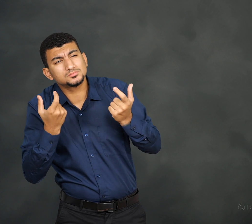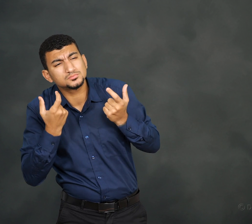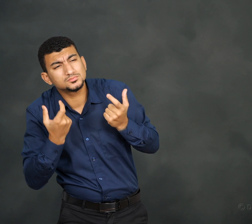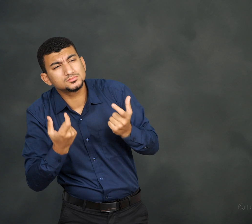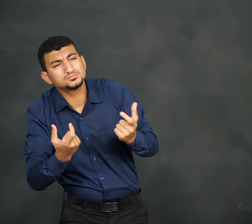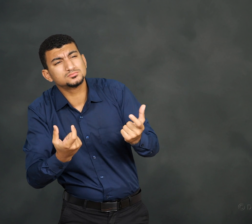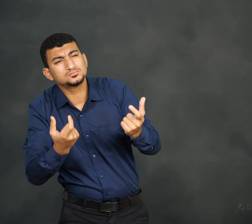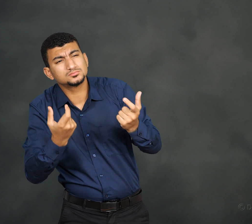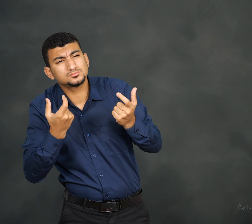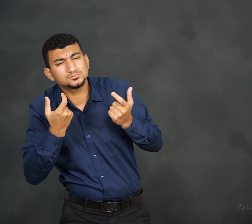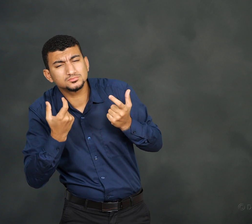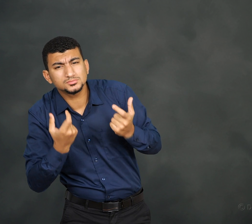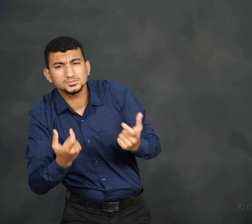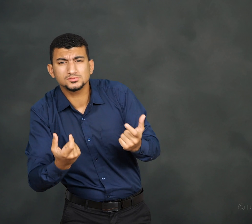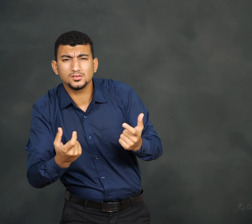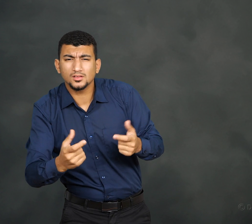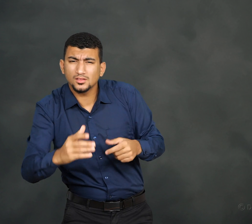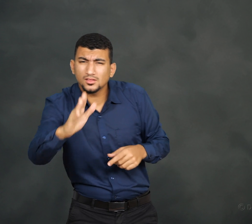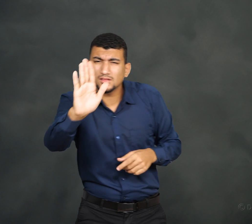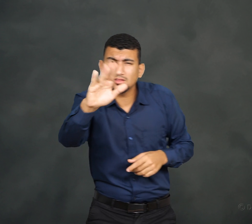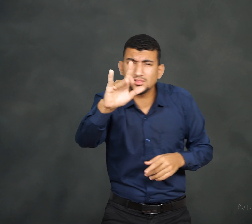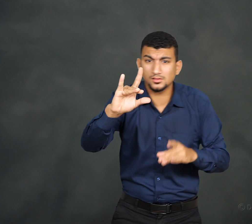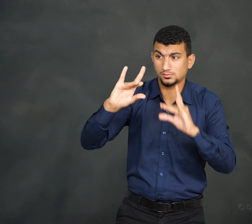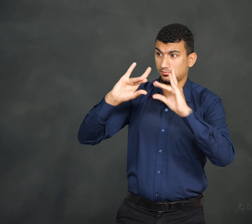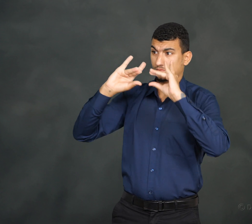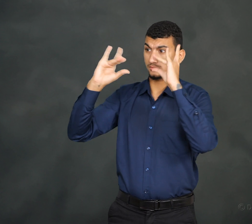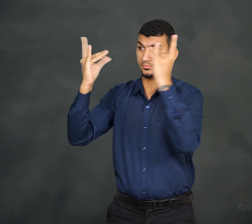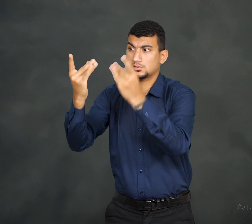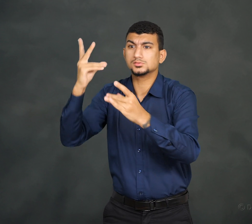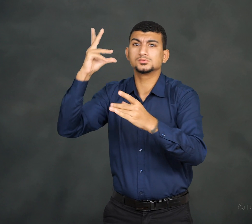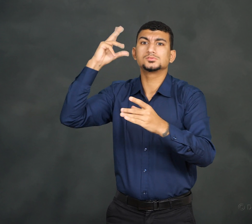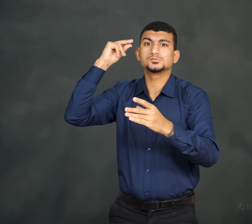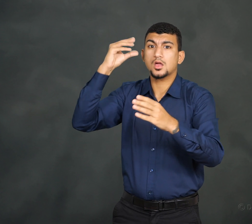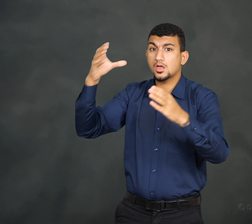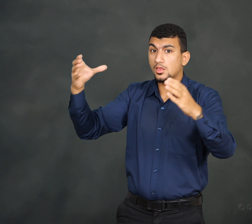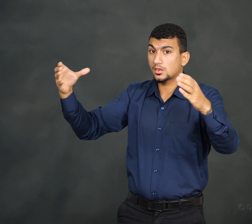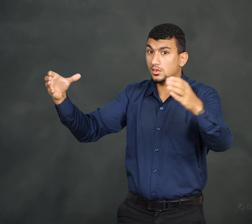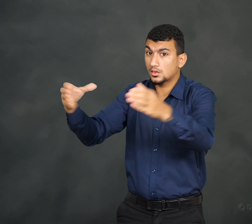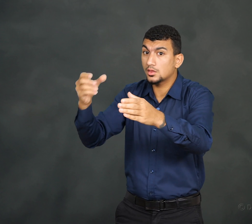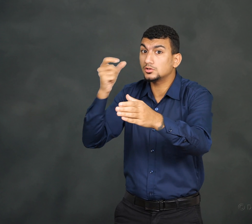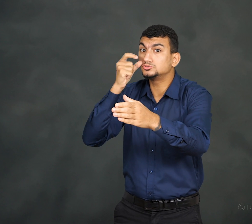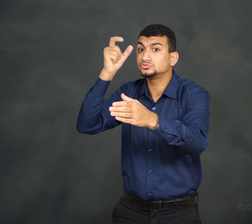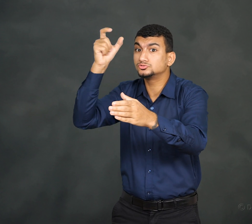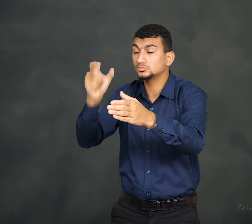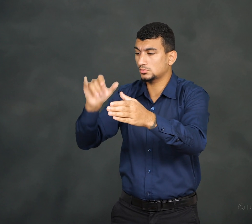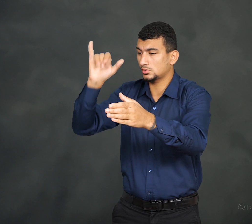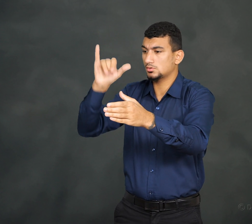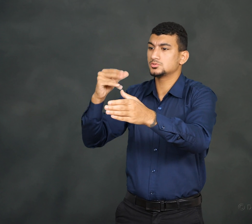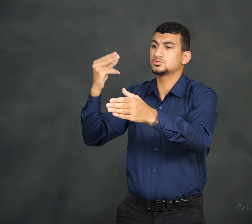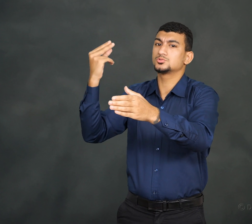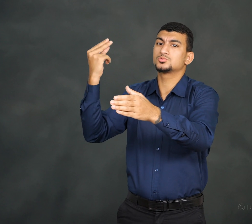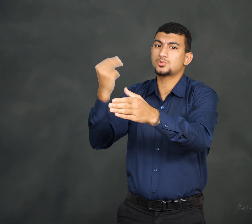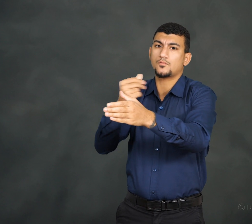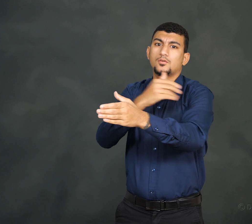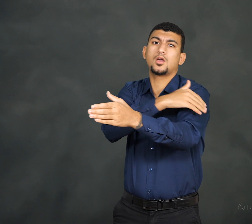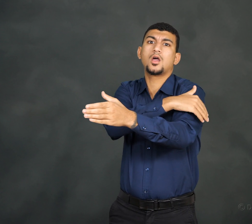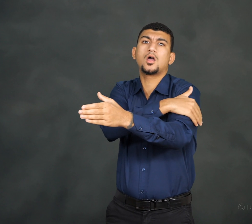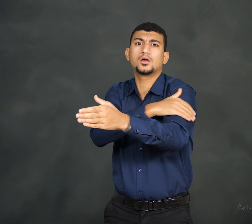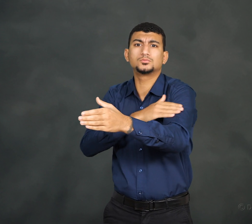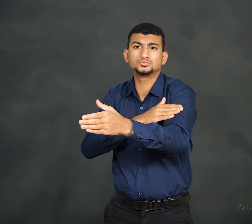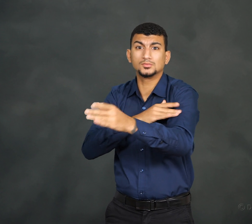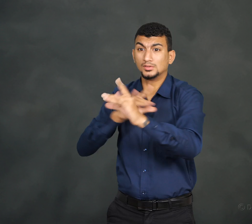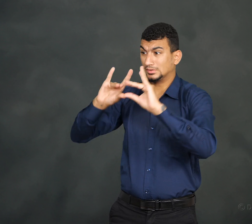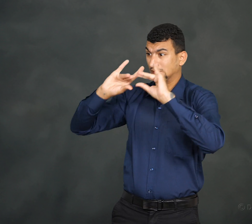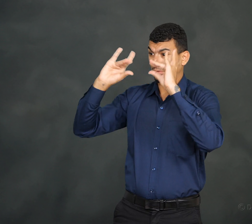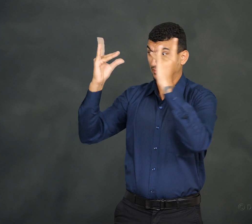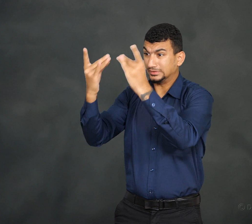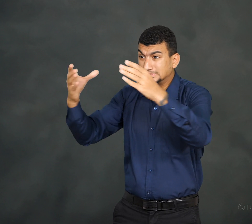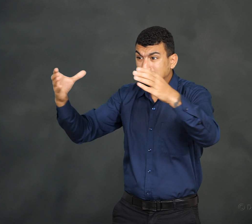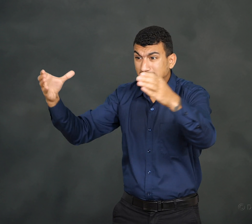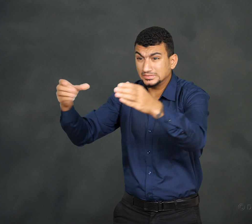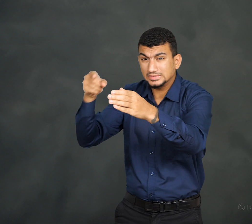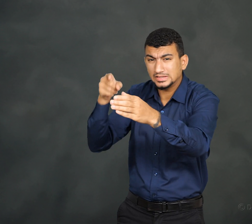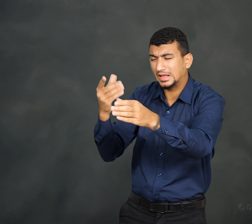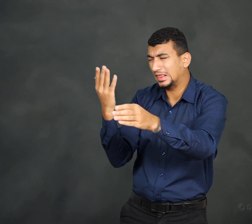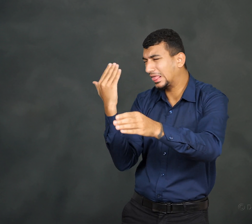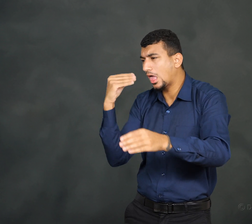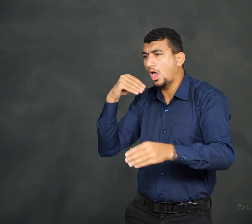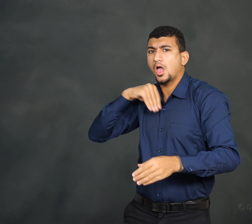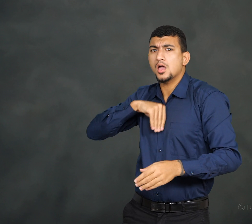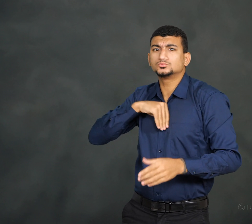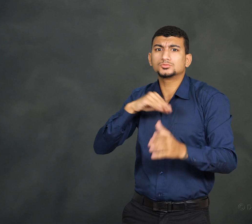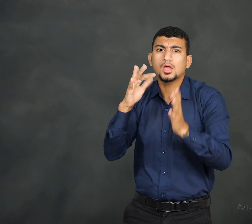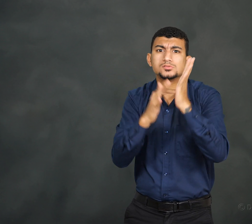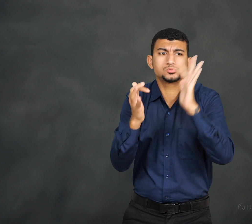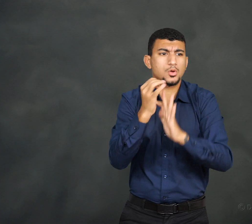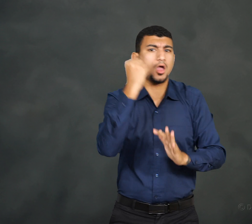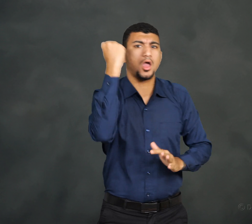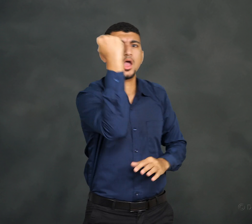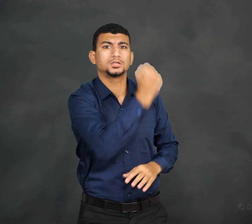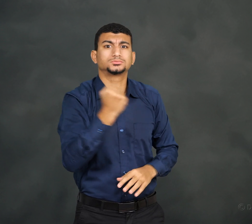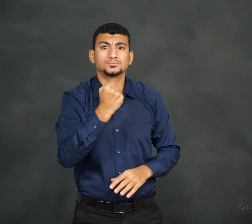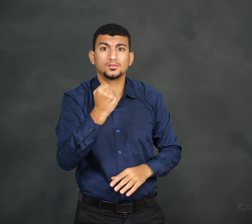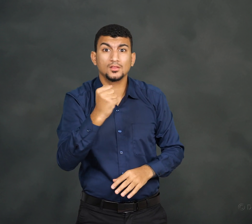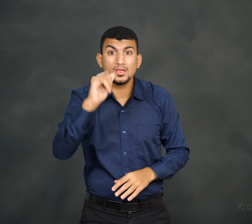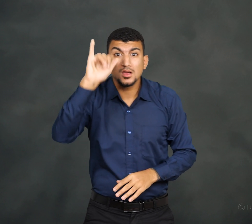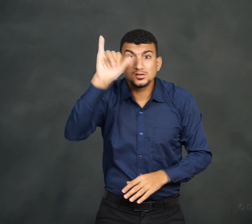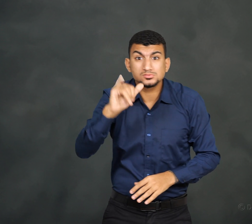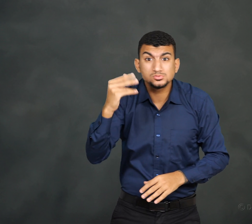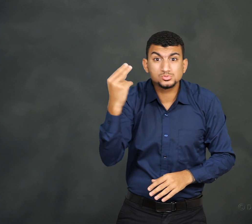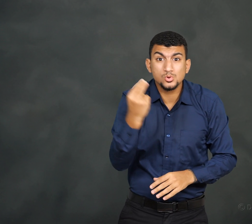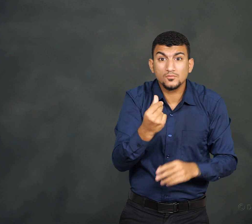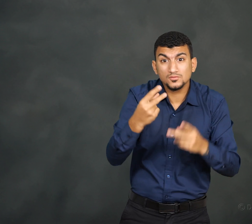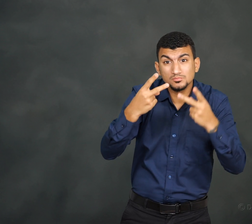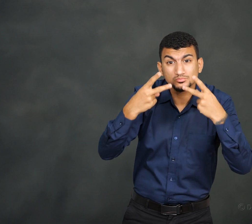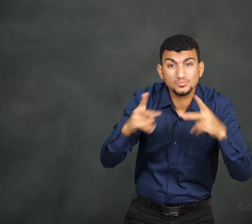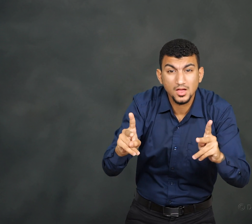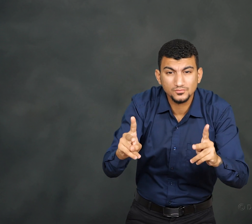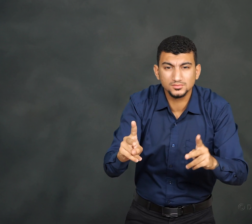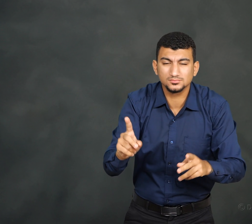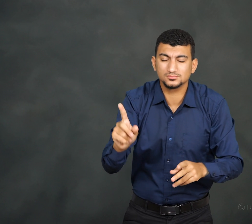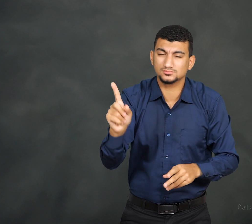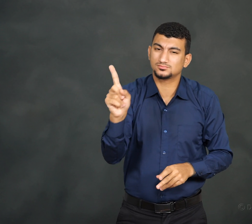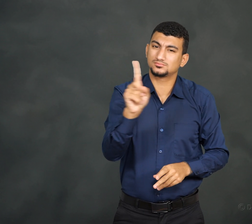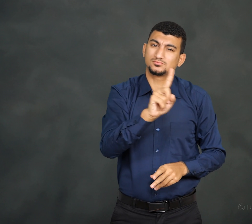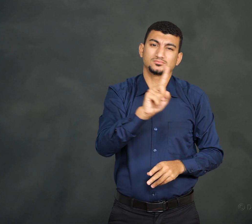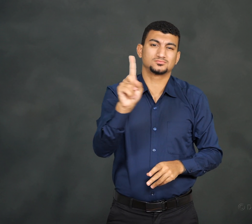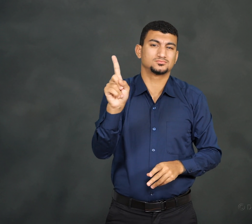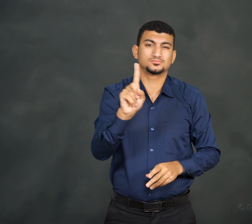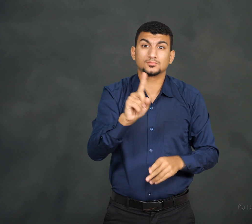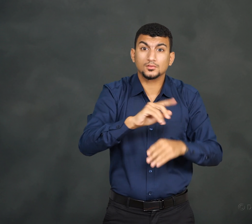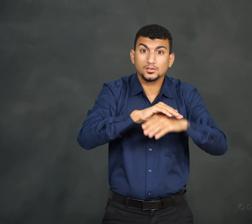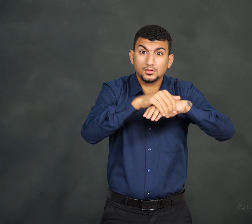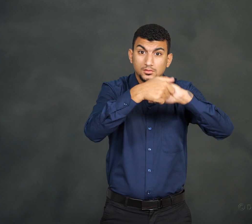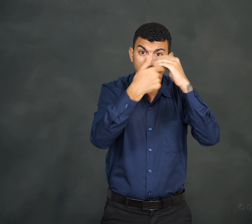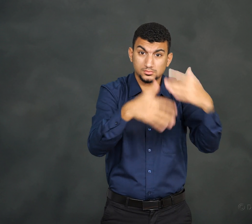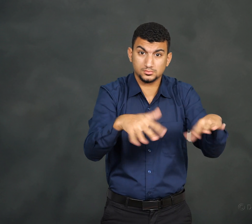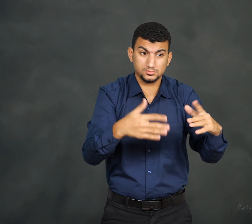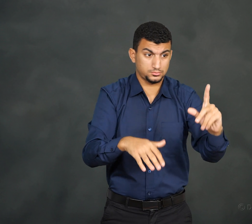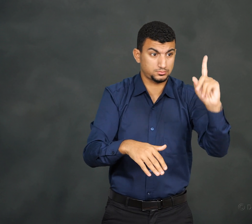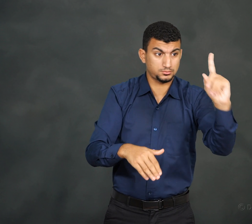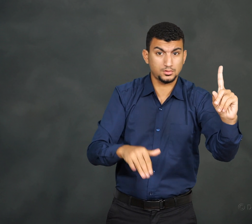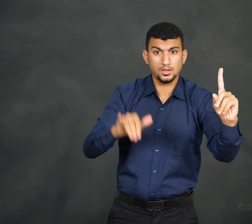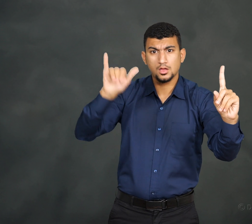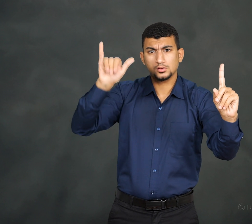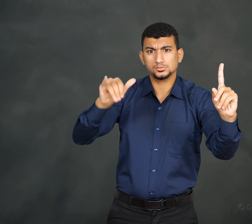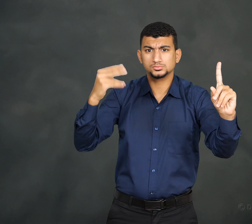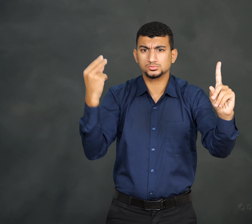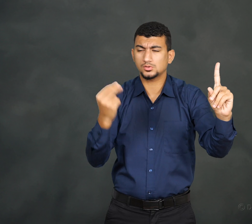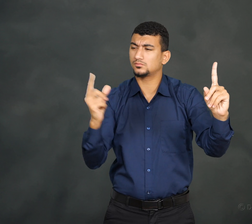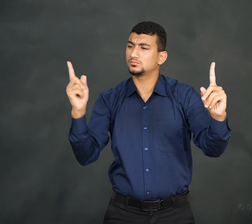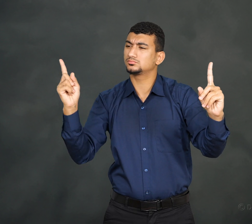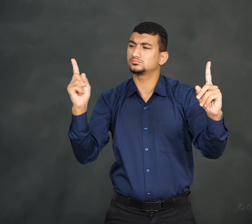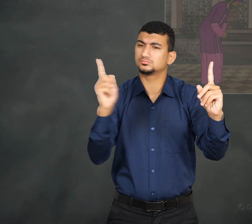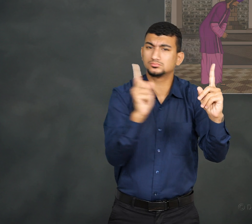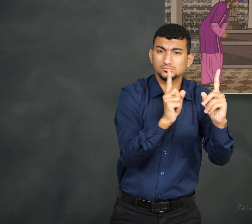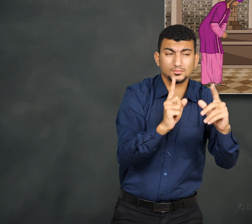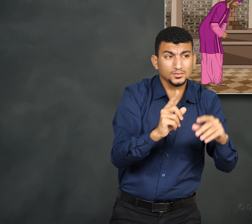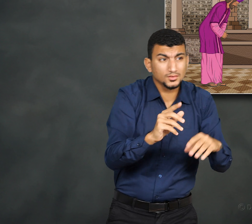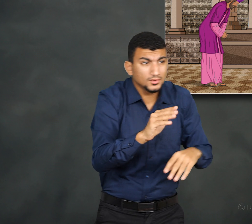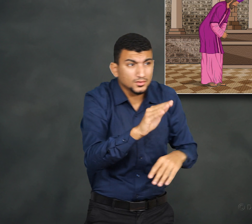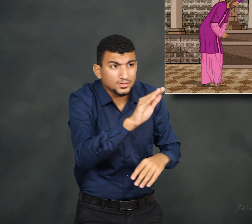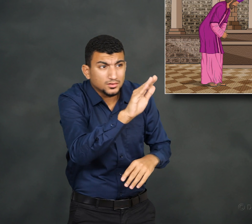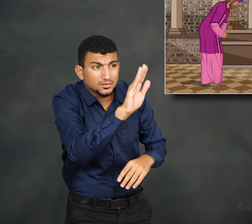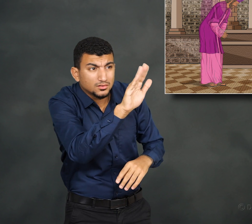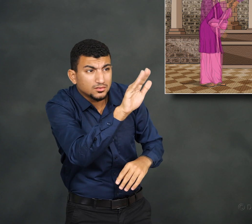He was from the Judean town of Arimathea, and was waiting for the kingdom of God.